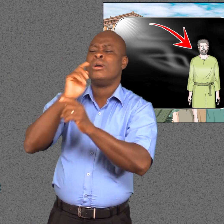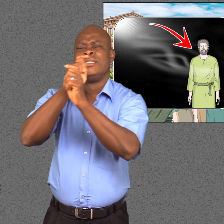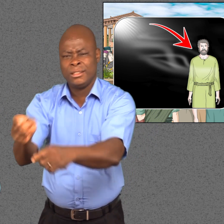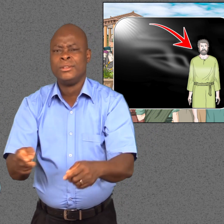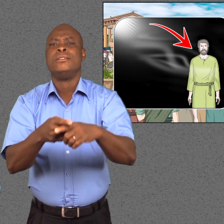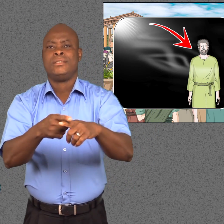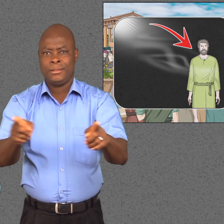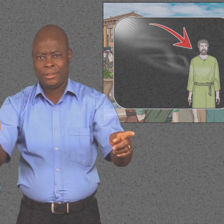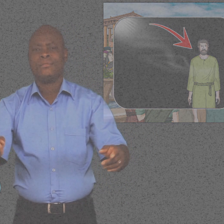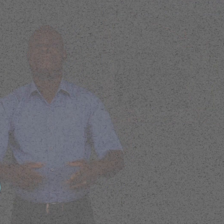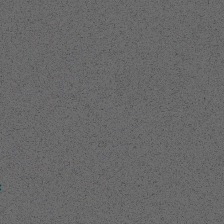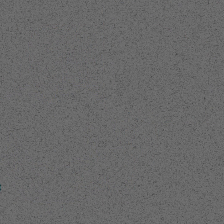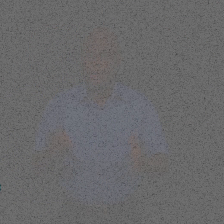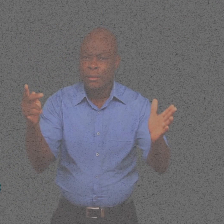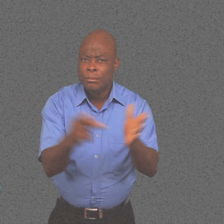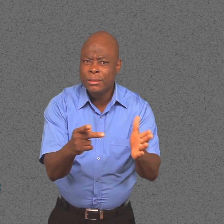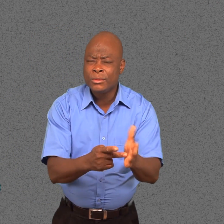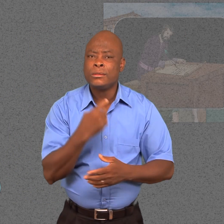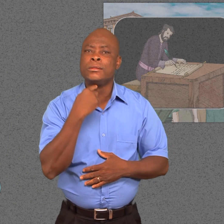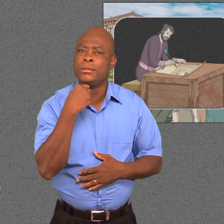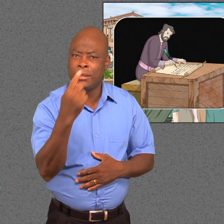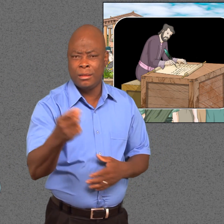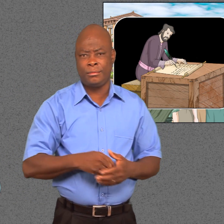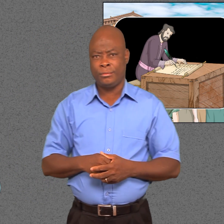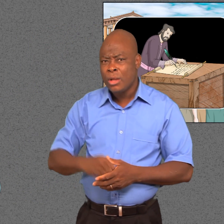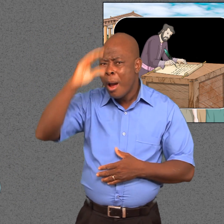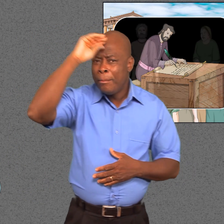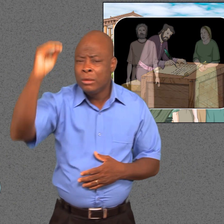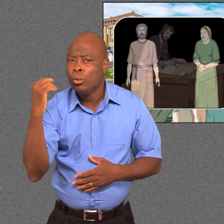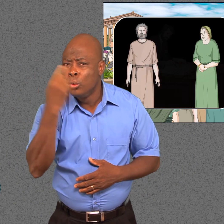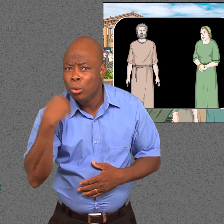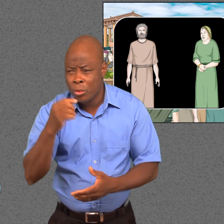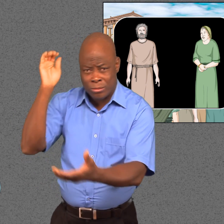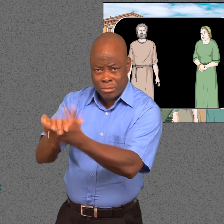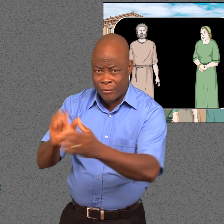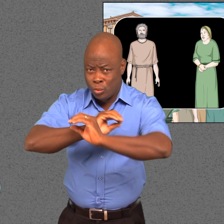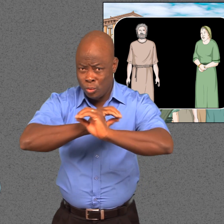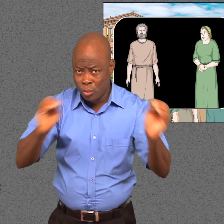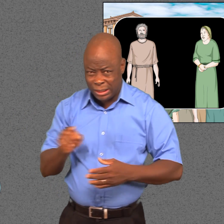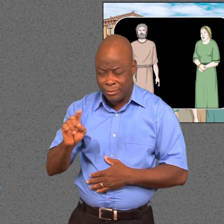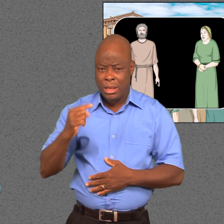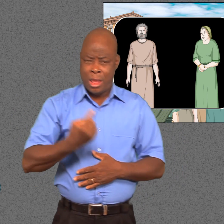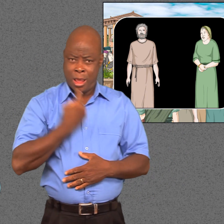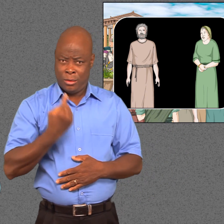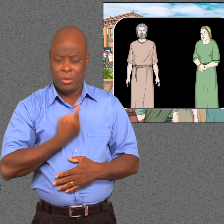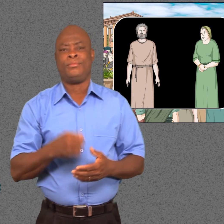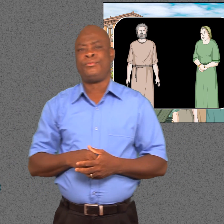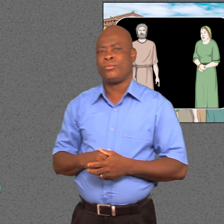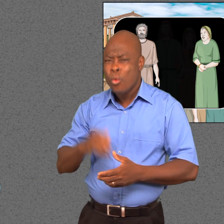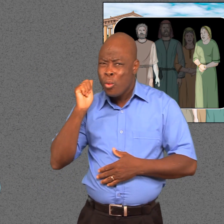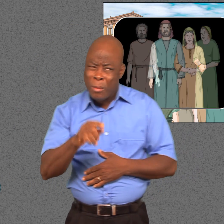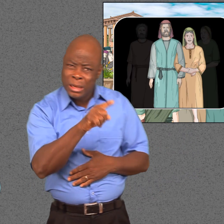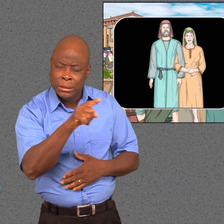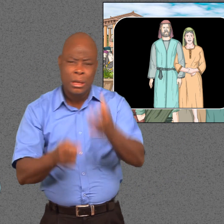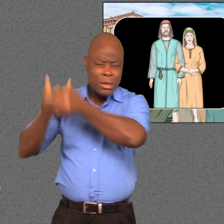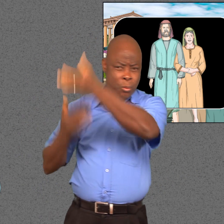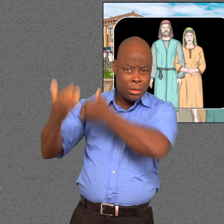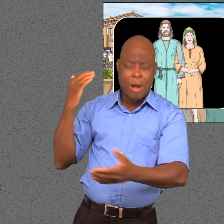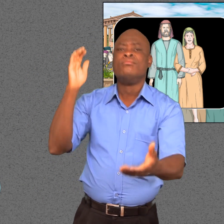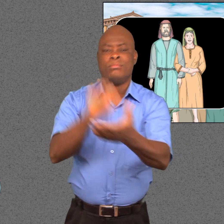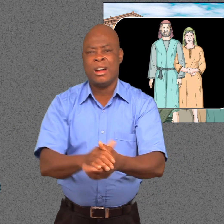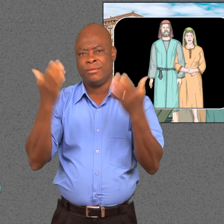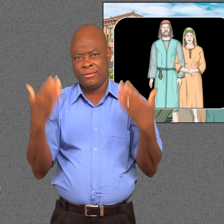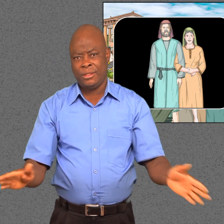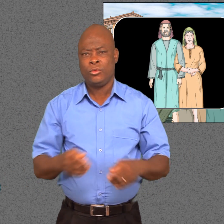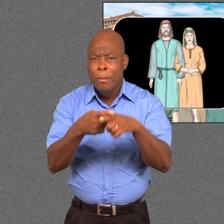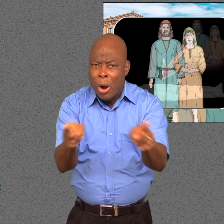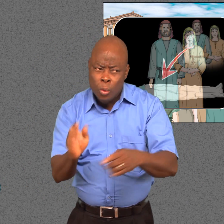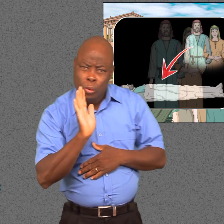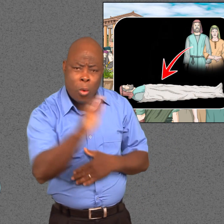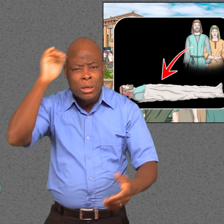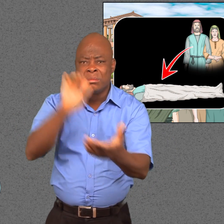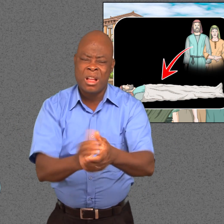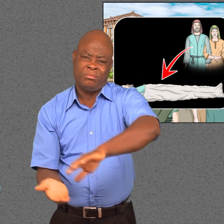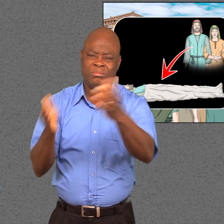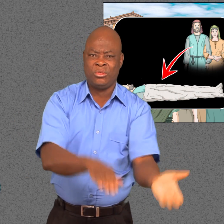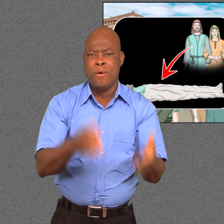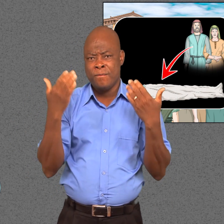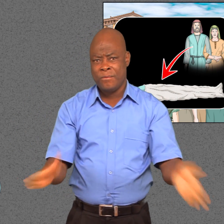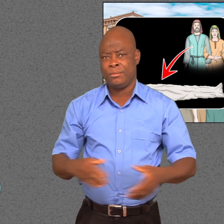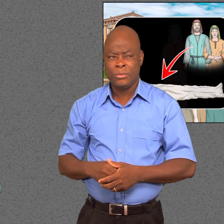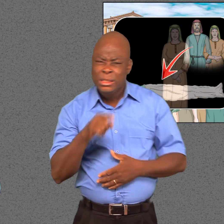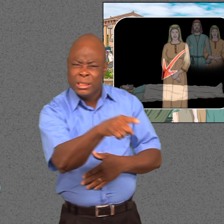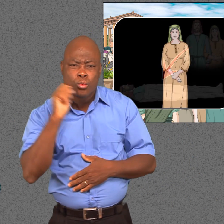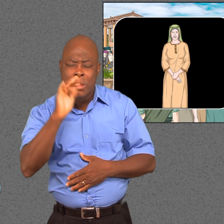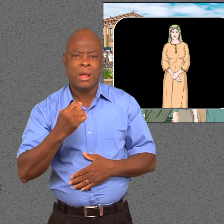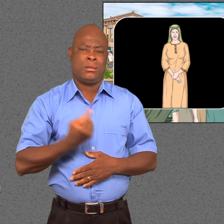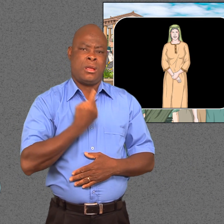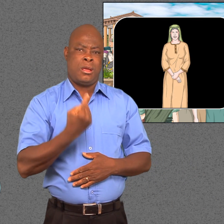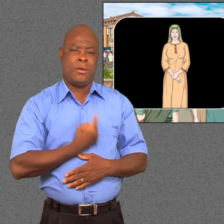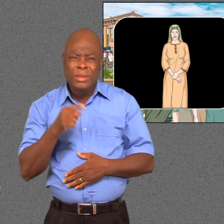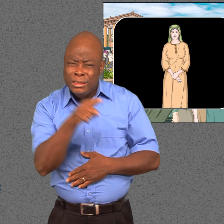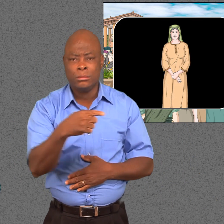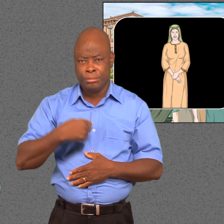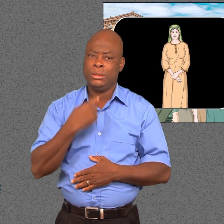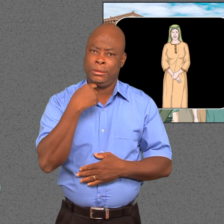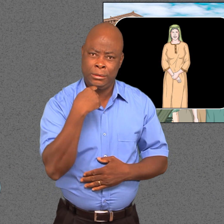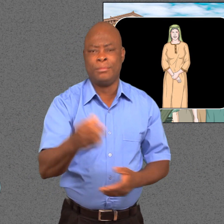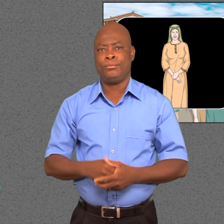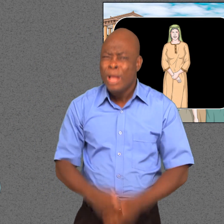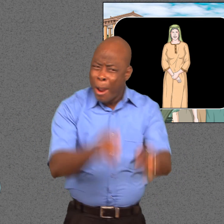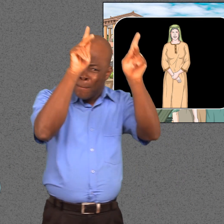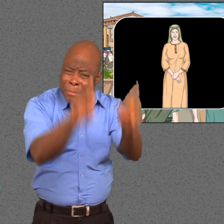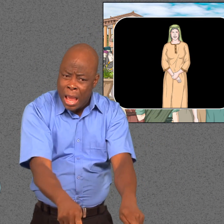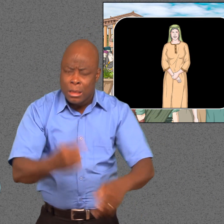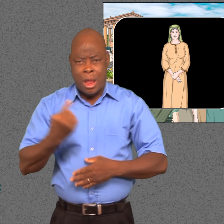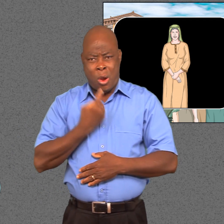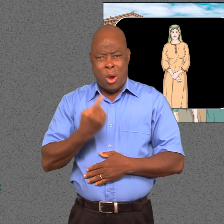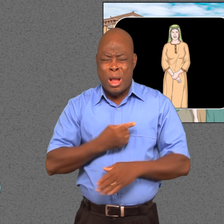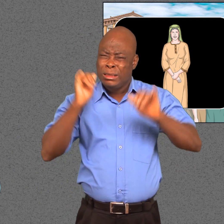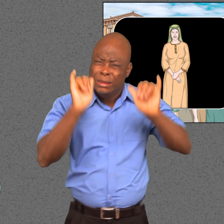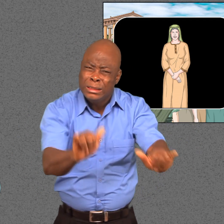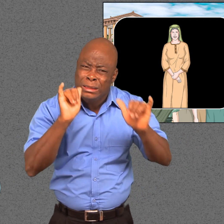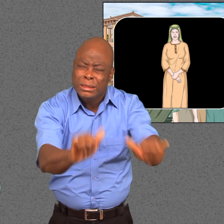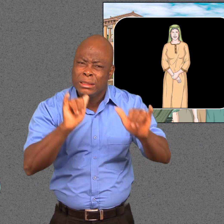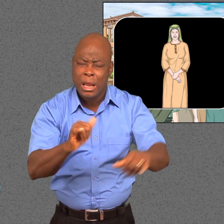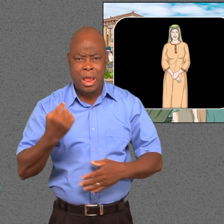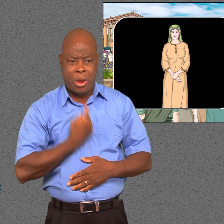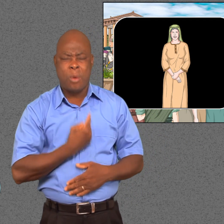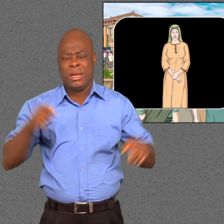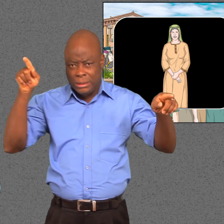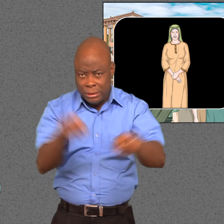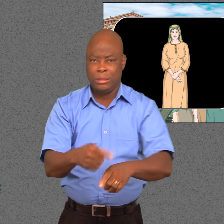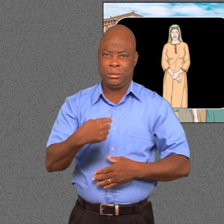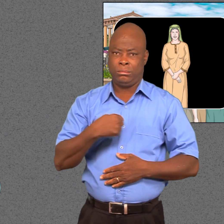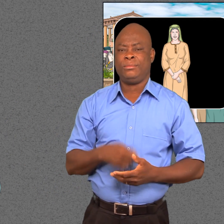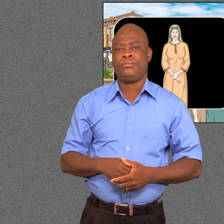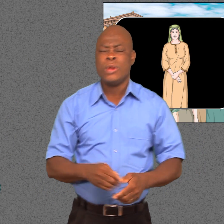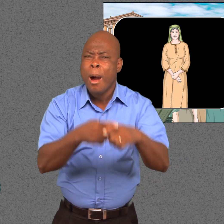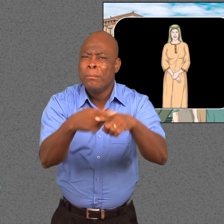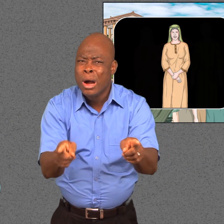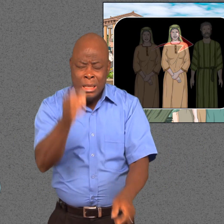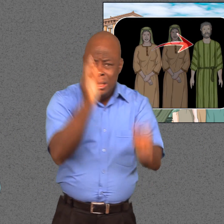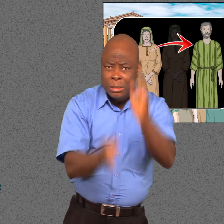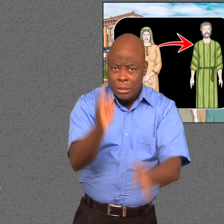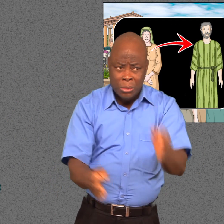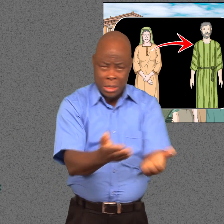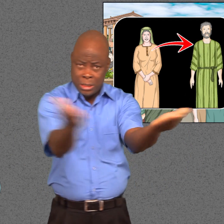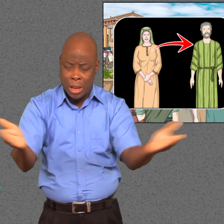Now to the unmarried and widows I say this: It is good for them to remain unmarried, as I am.